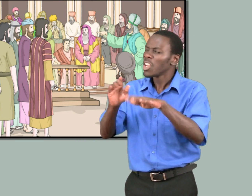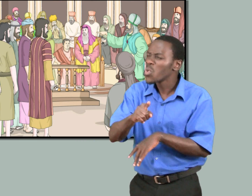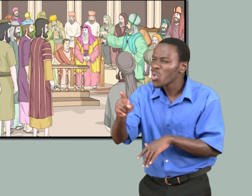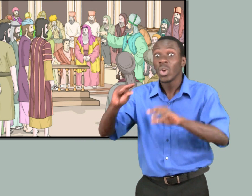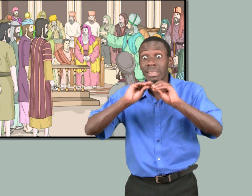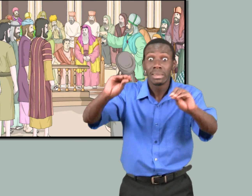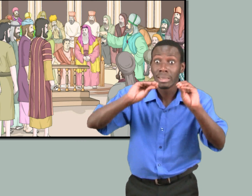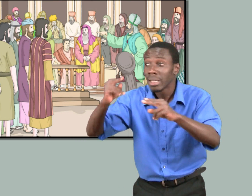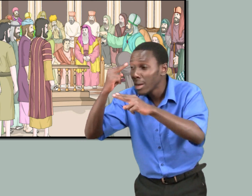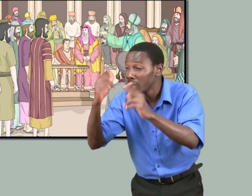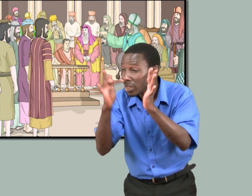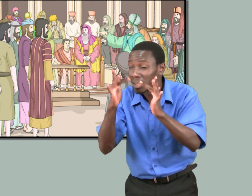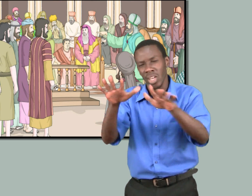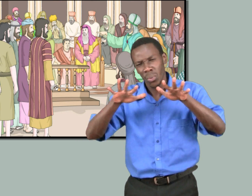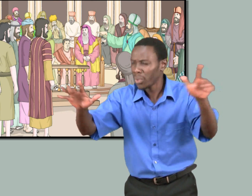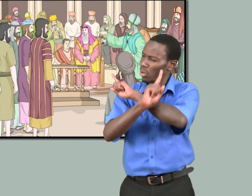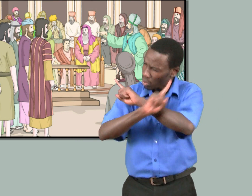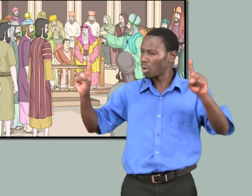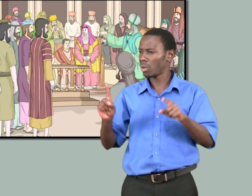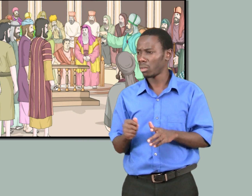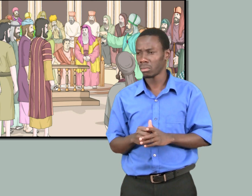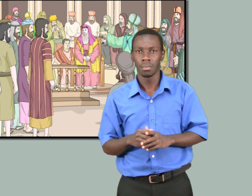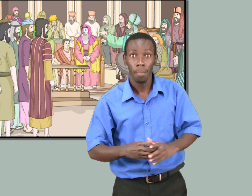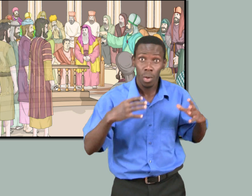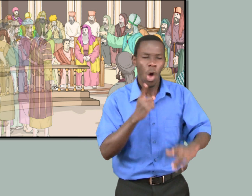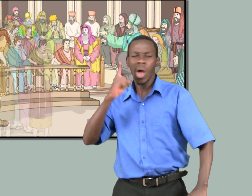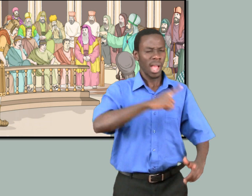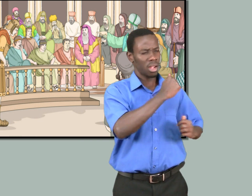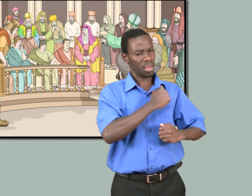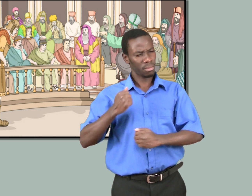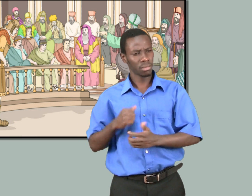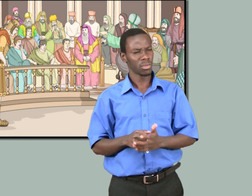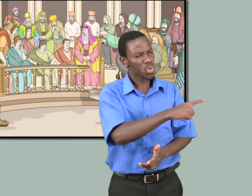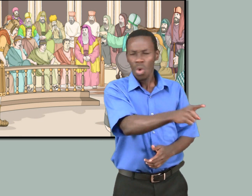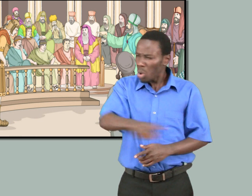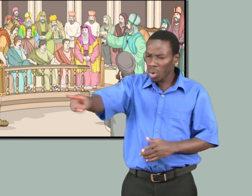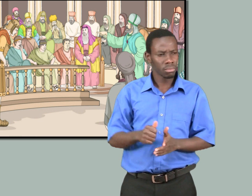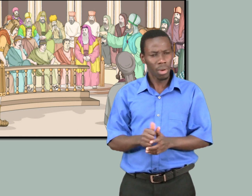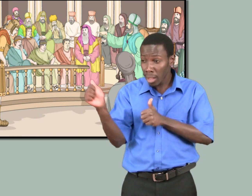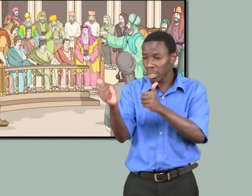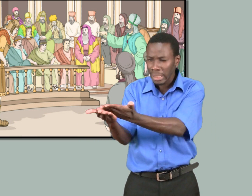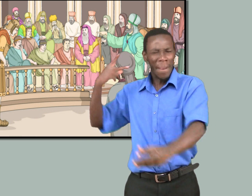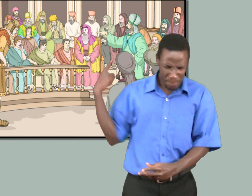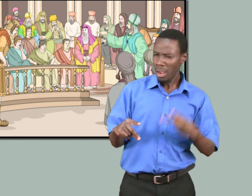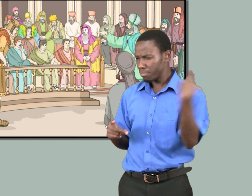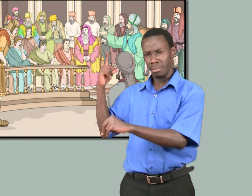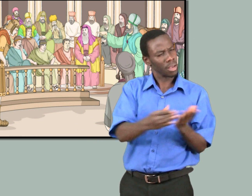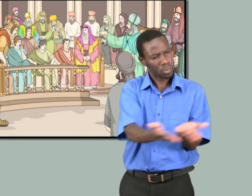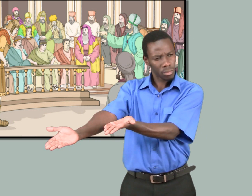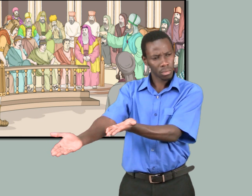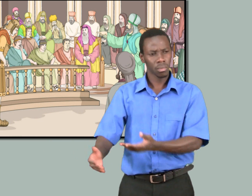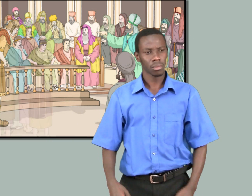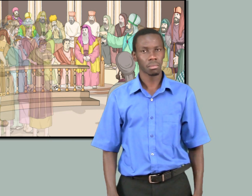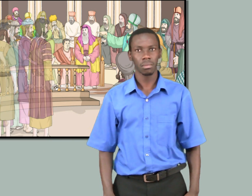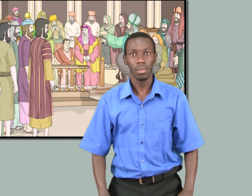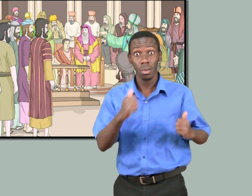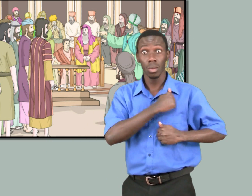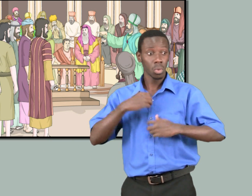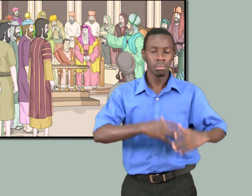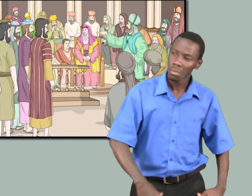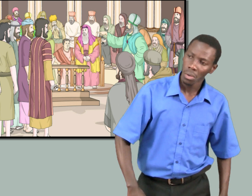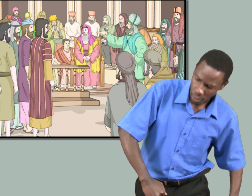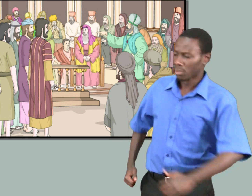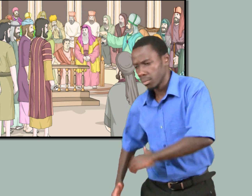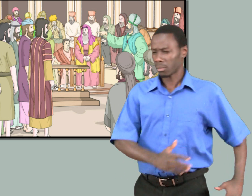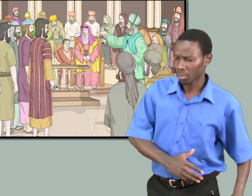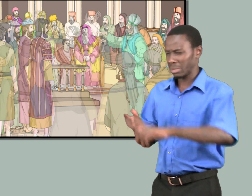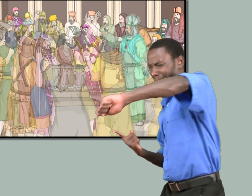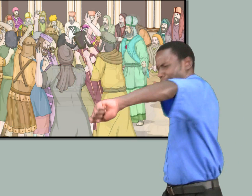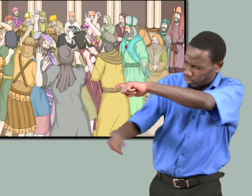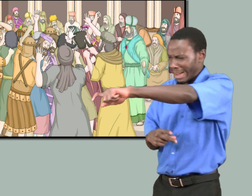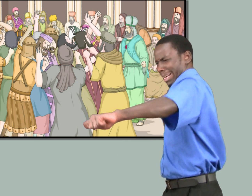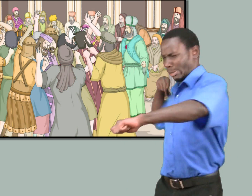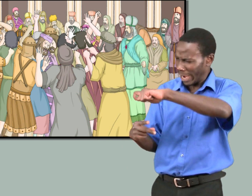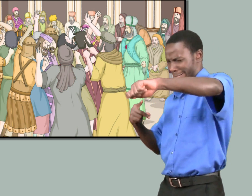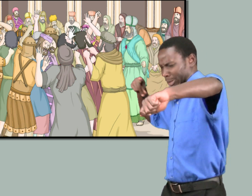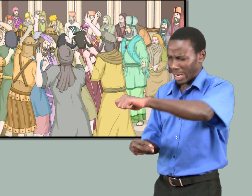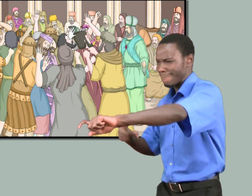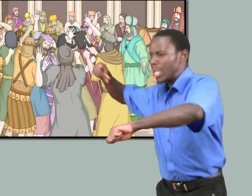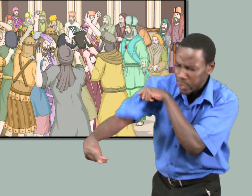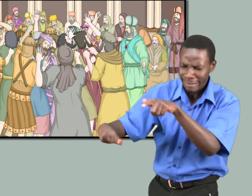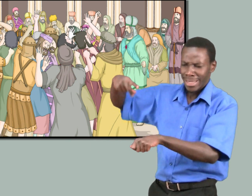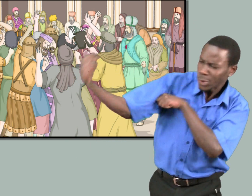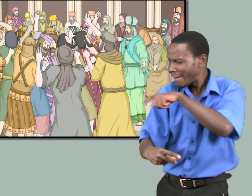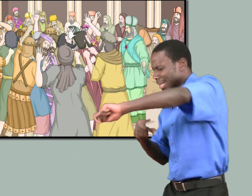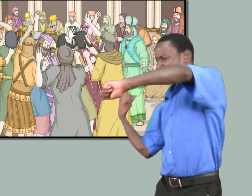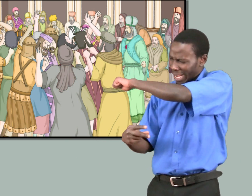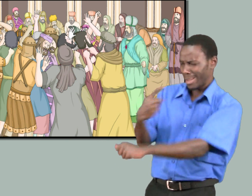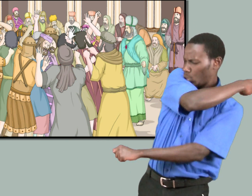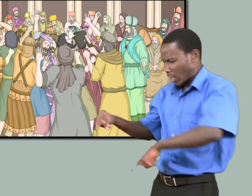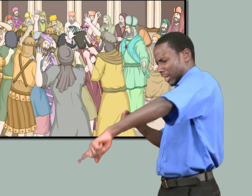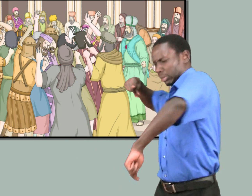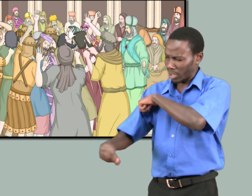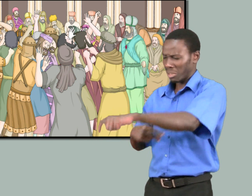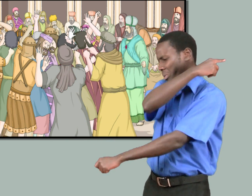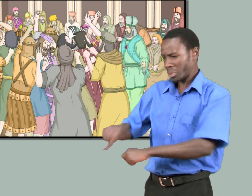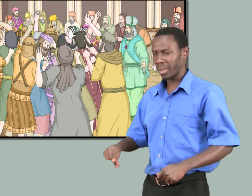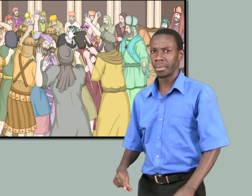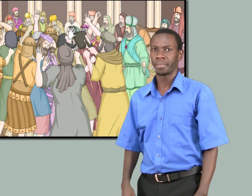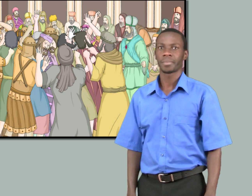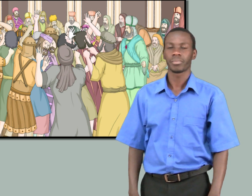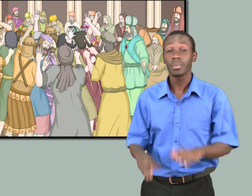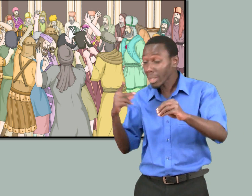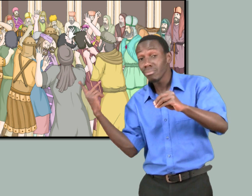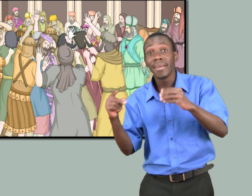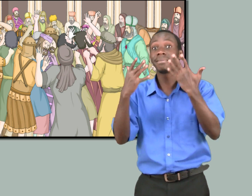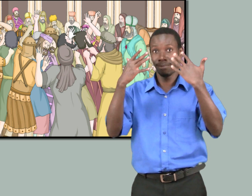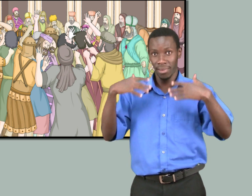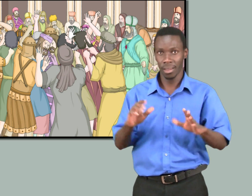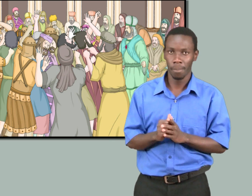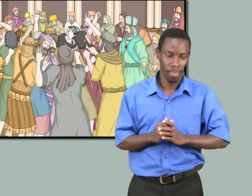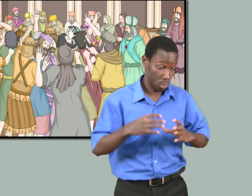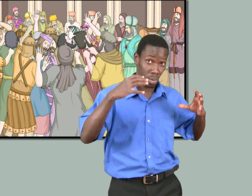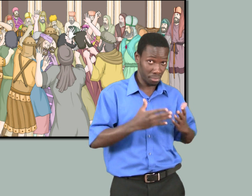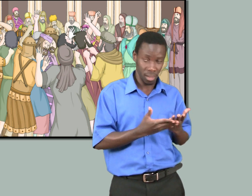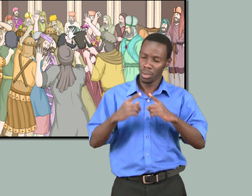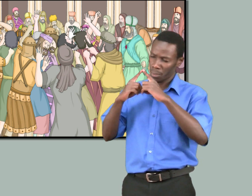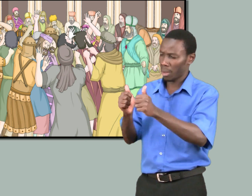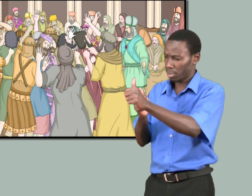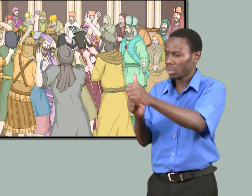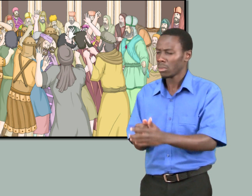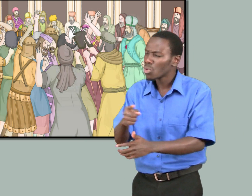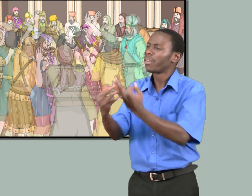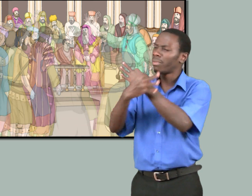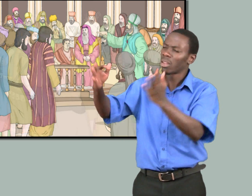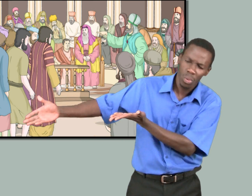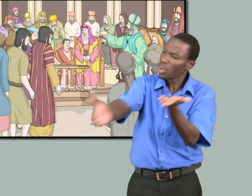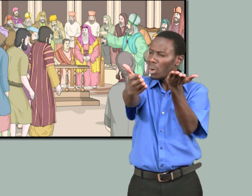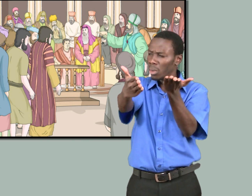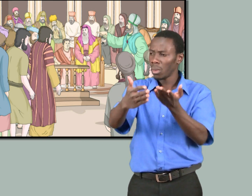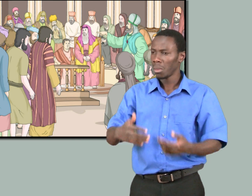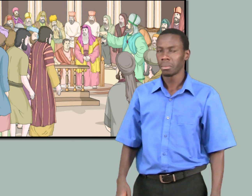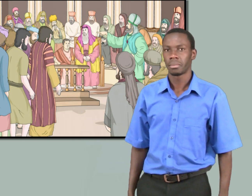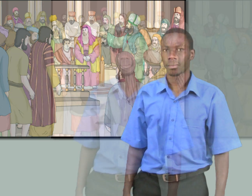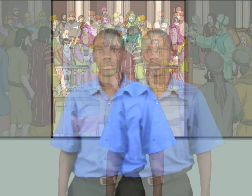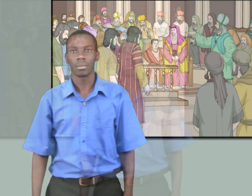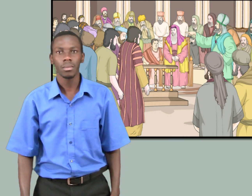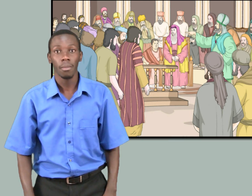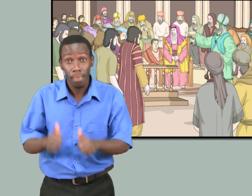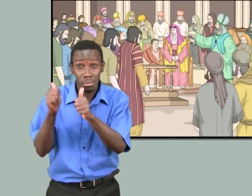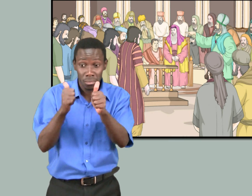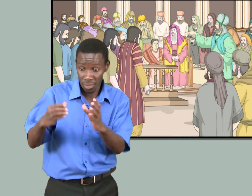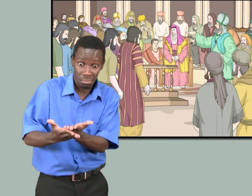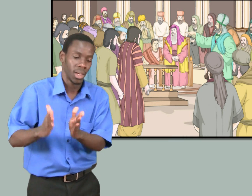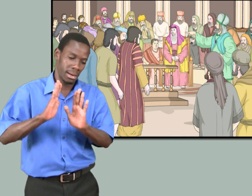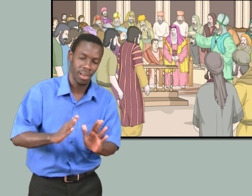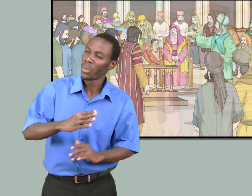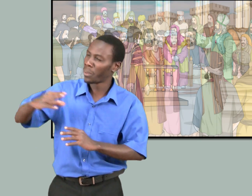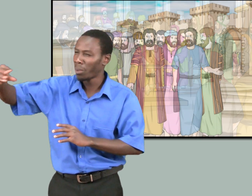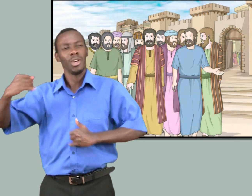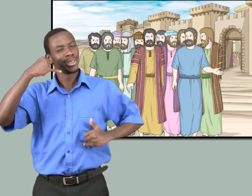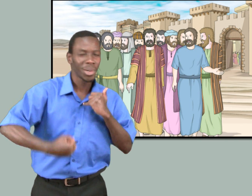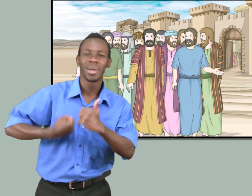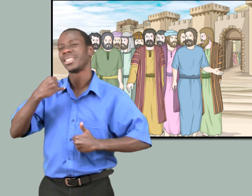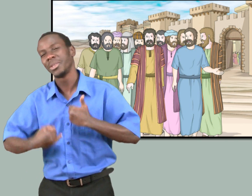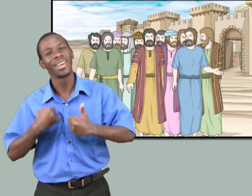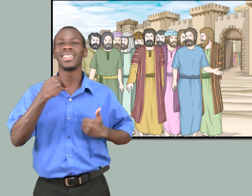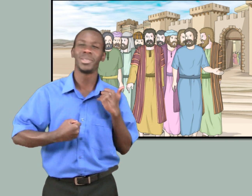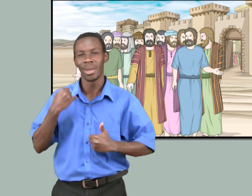At this, they yielded to Gamaliel. They called the apostles in and had them flogged. Then they ordered them not to speak in the name of Jesus, and released them.